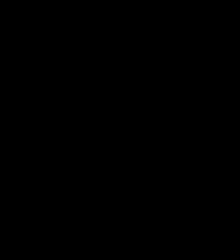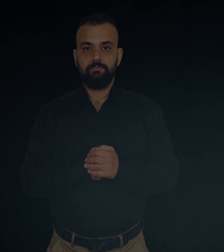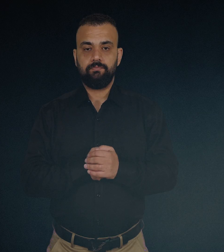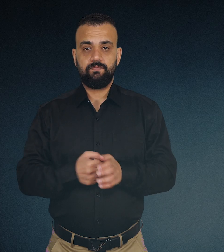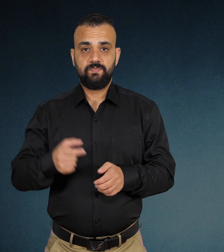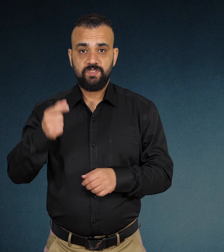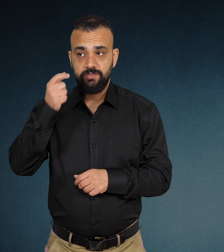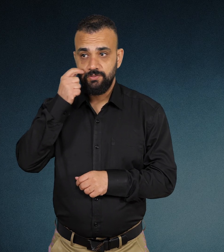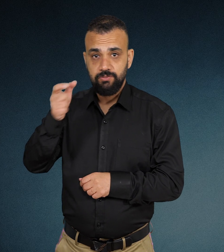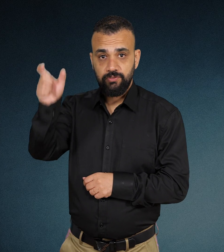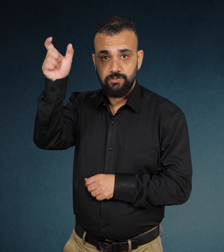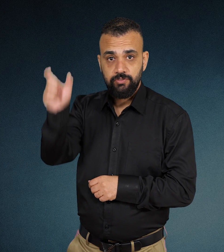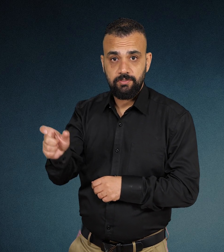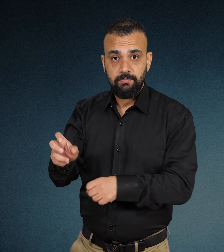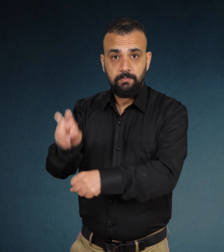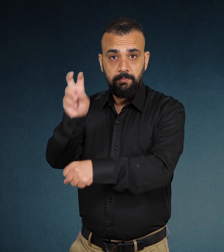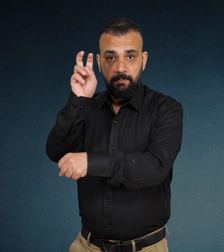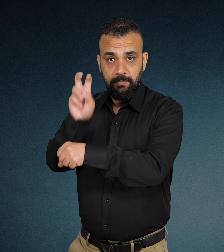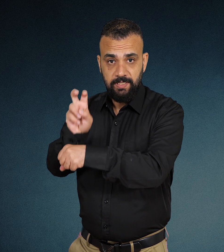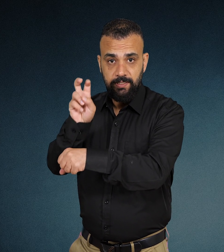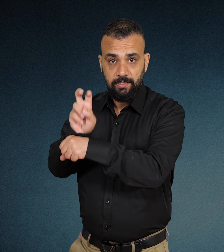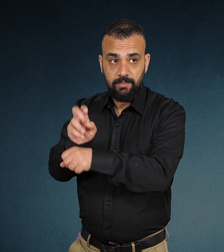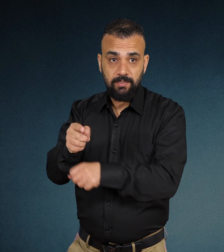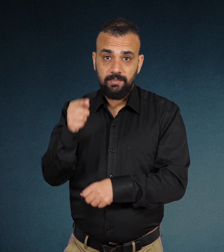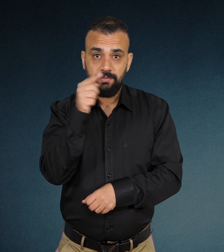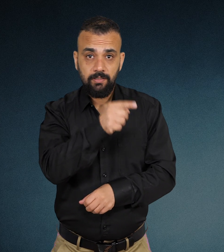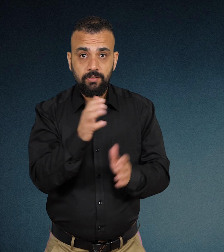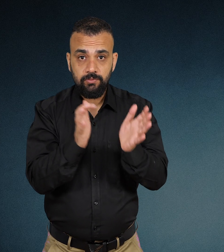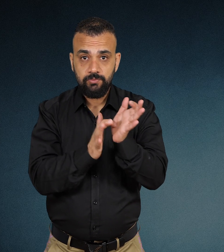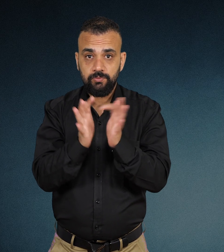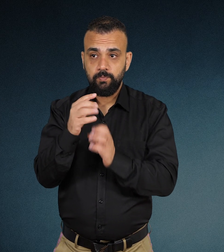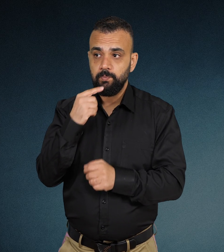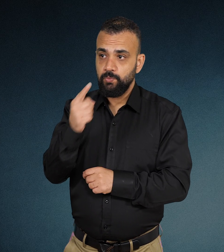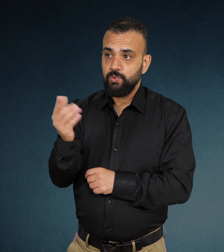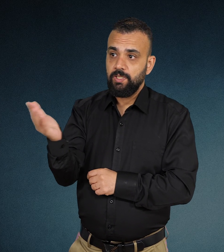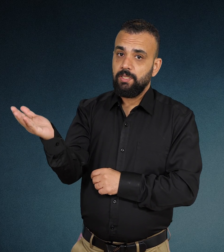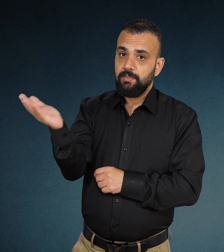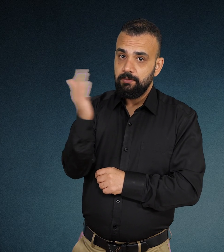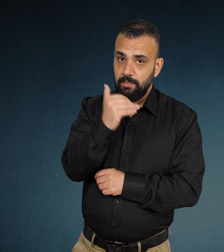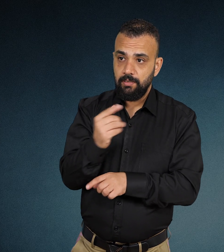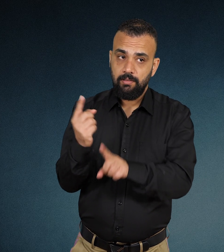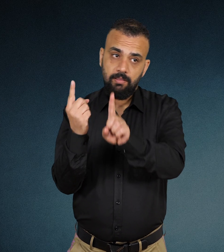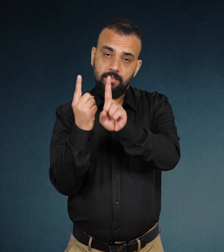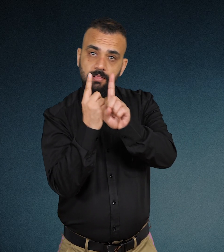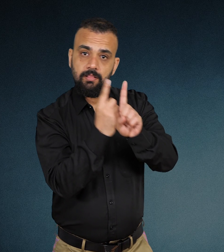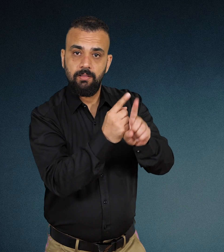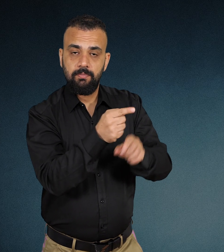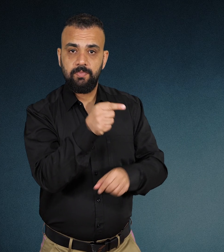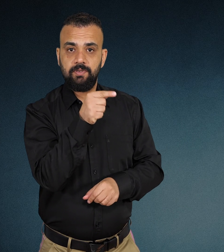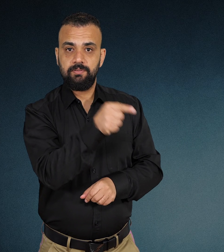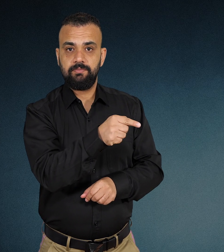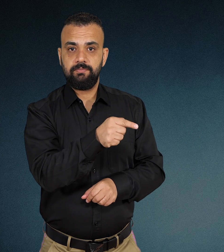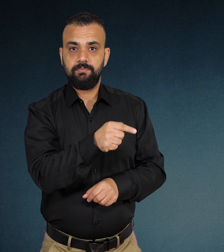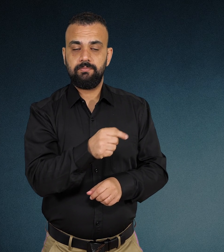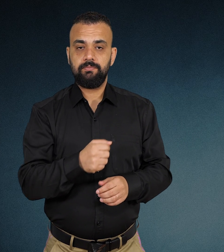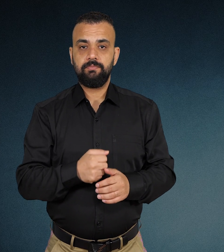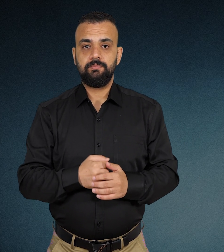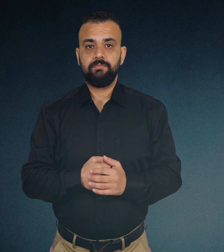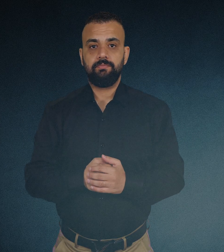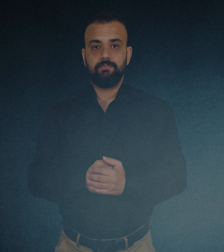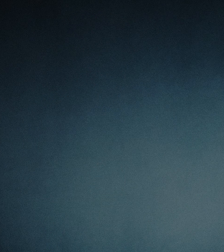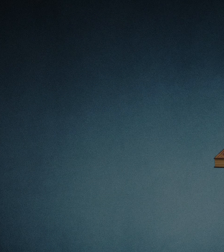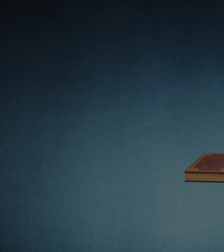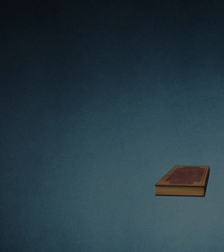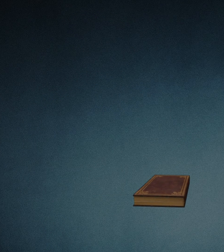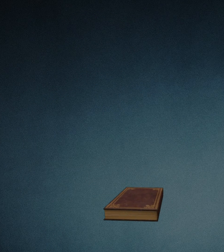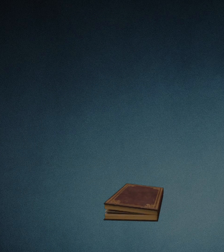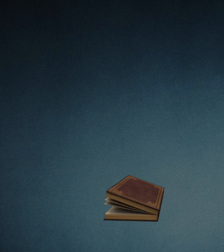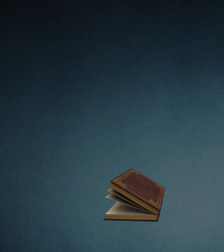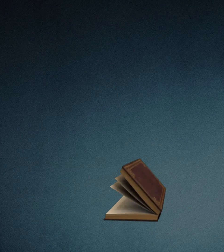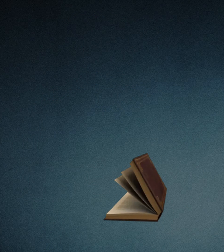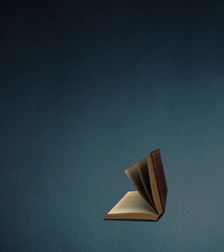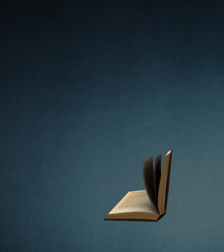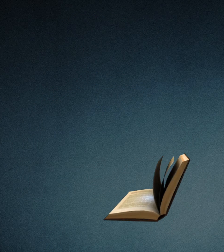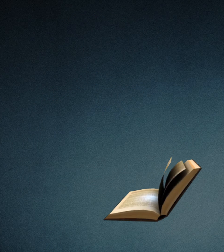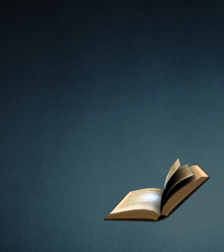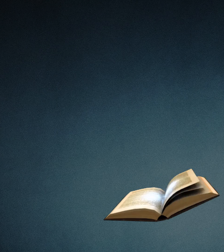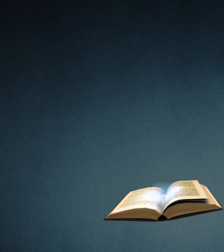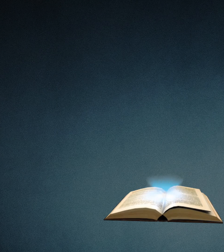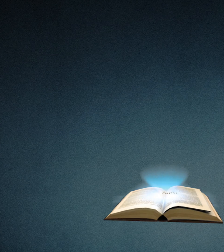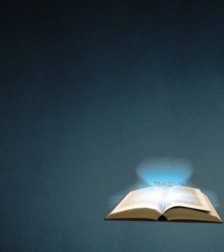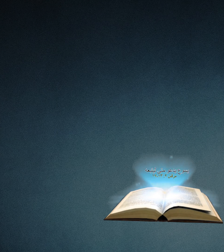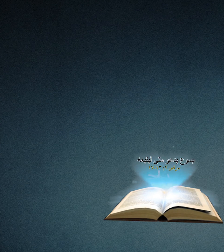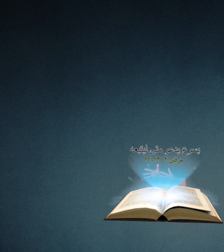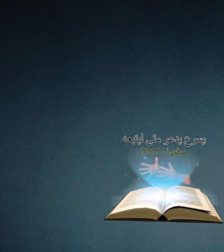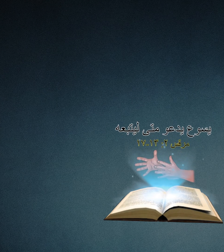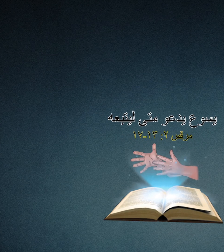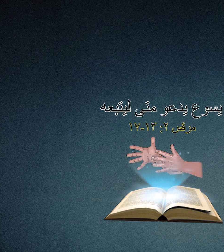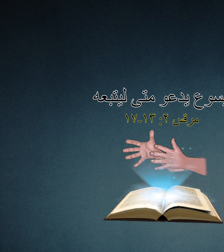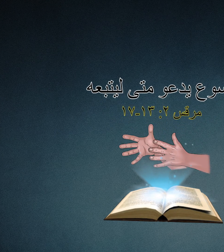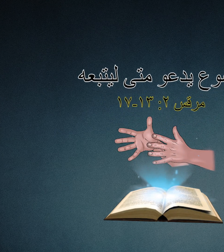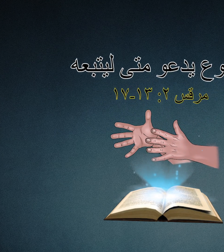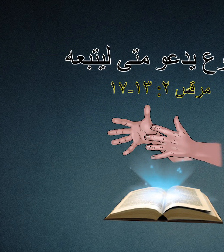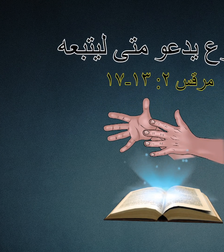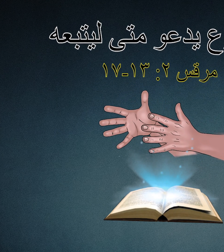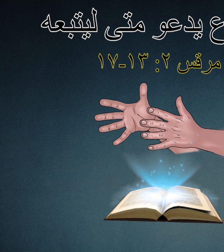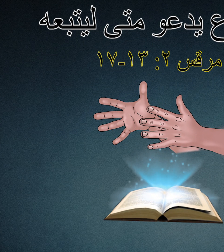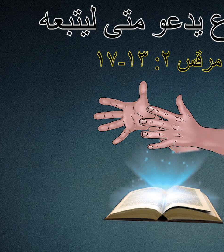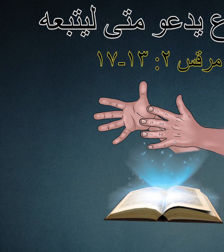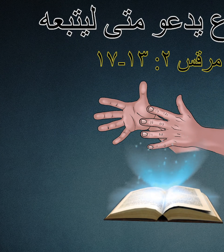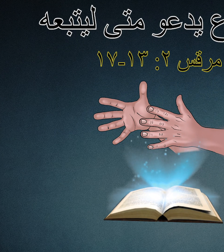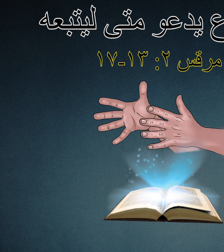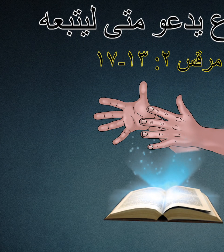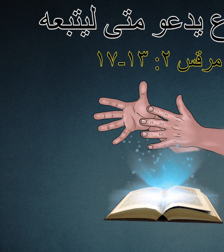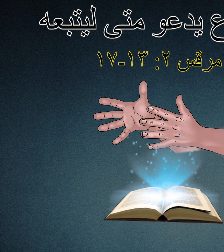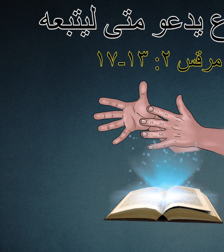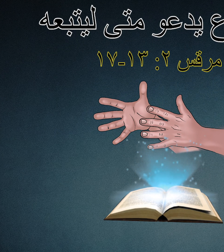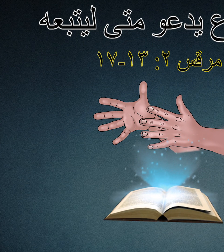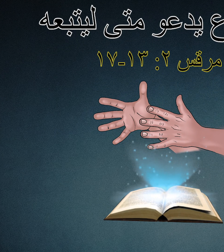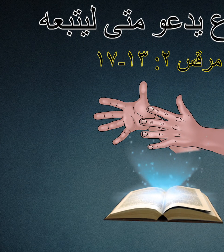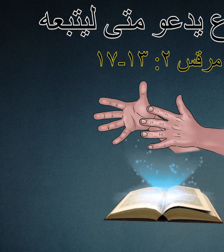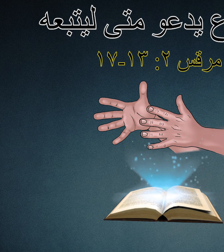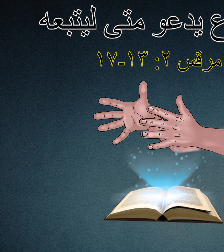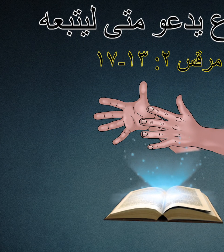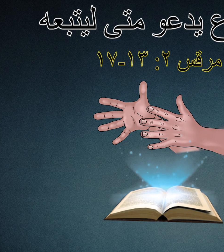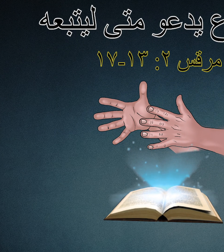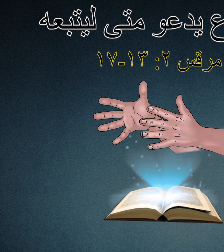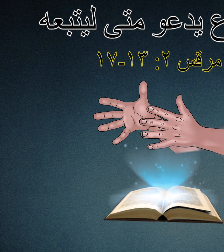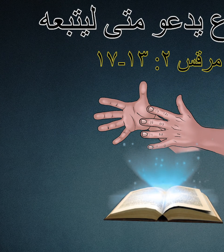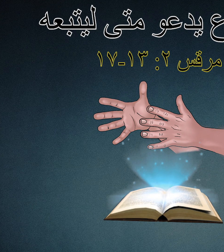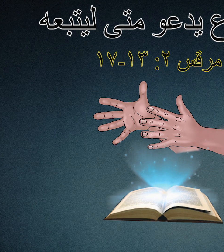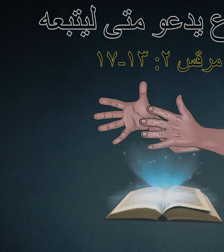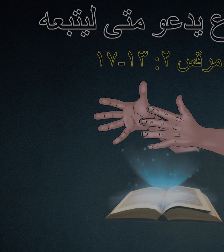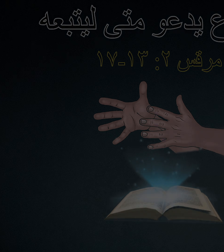Jesus calls Matthew to follow him